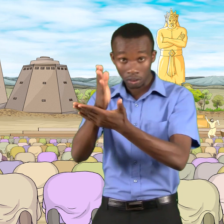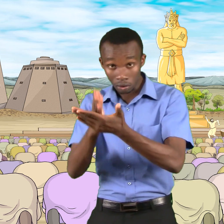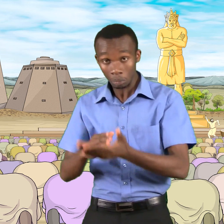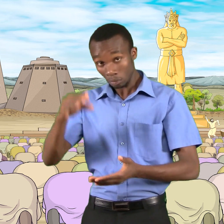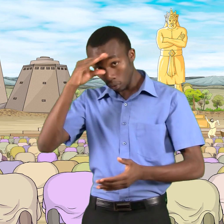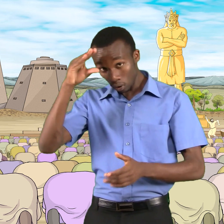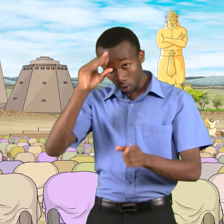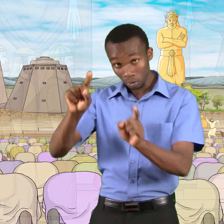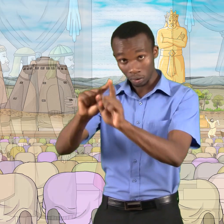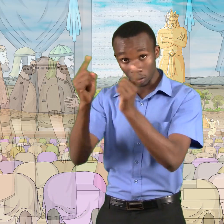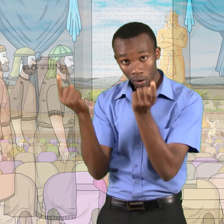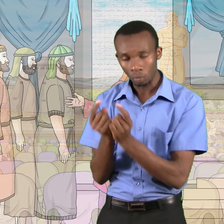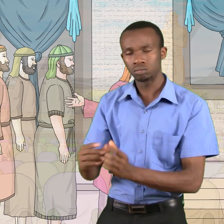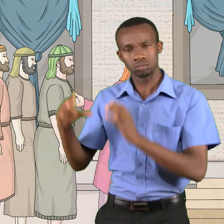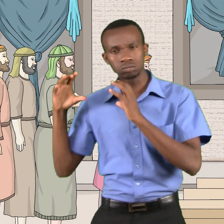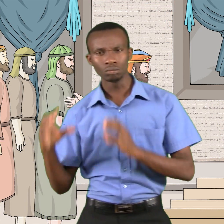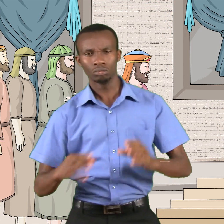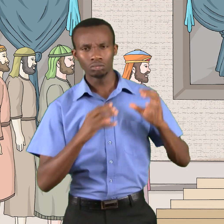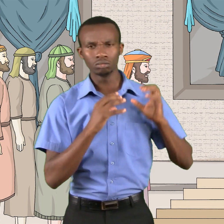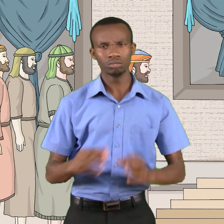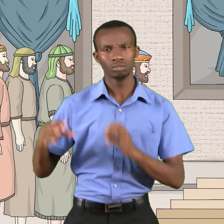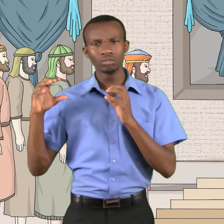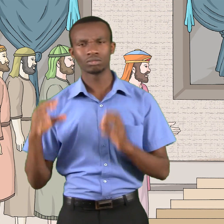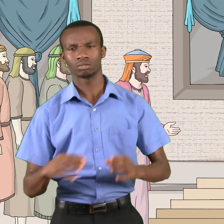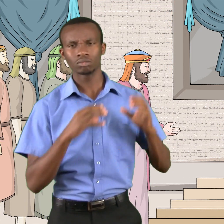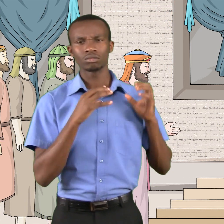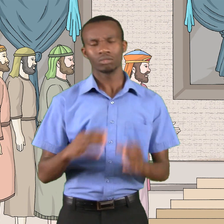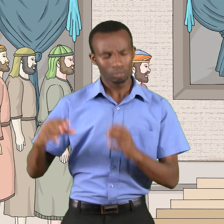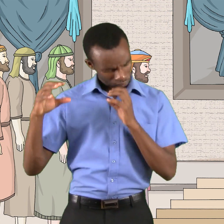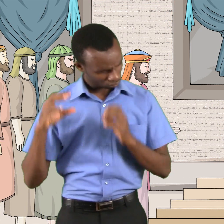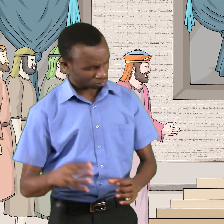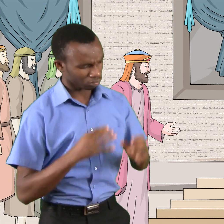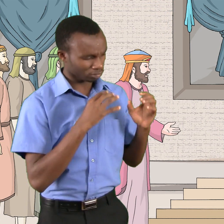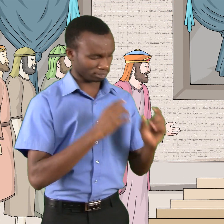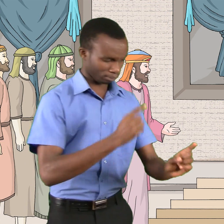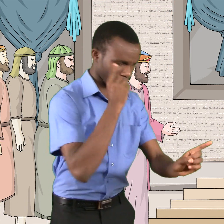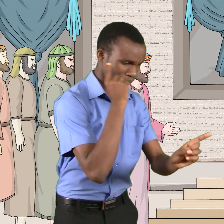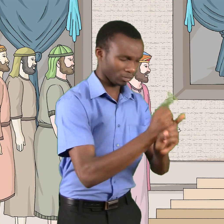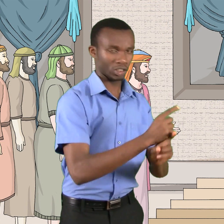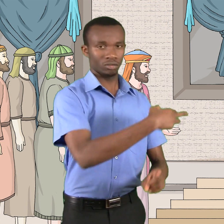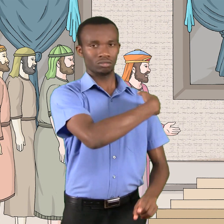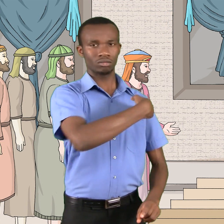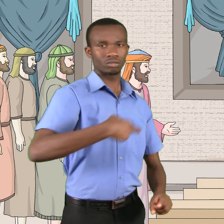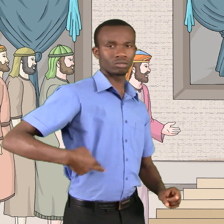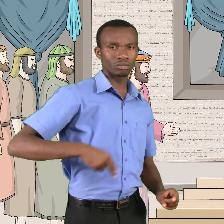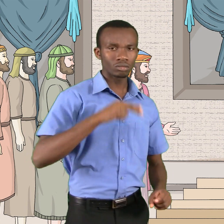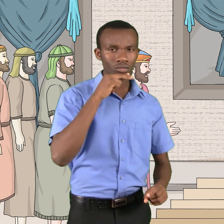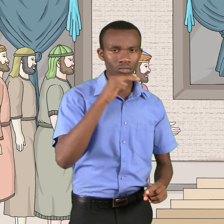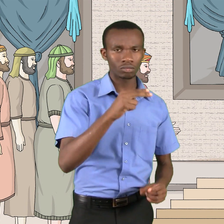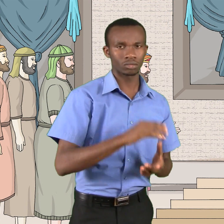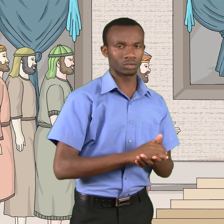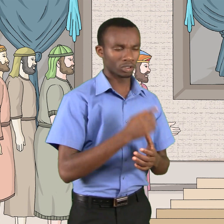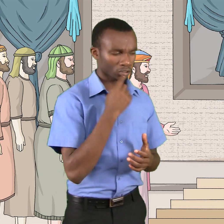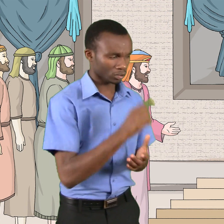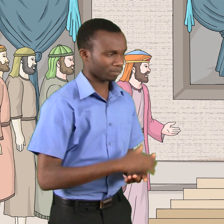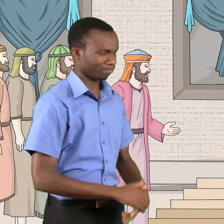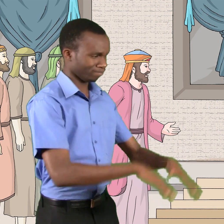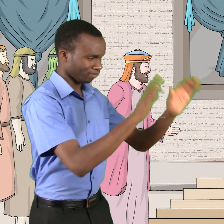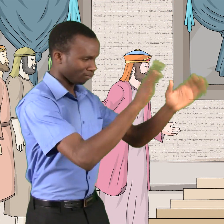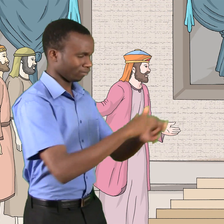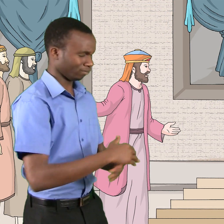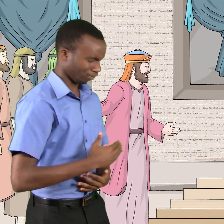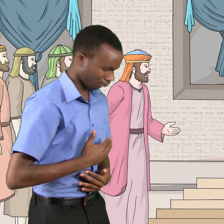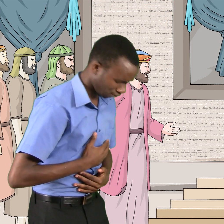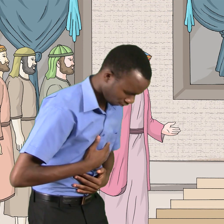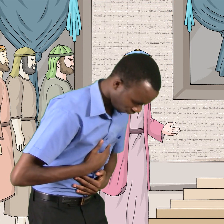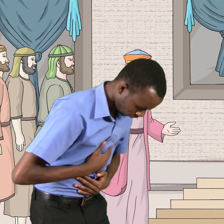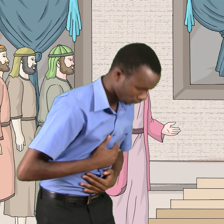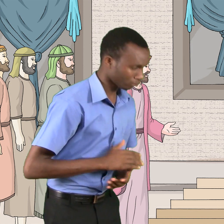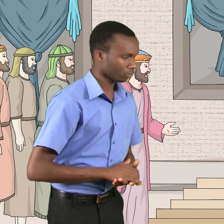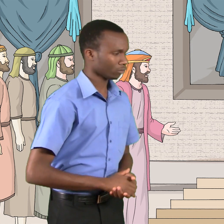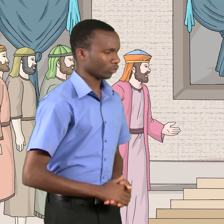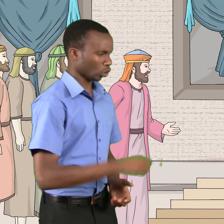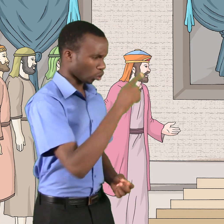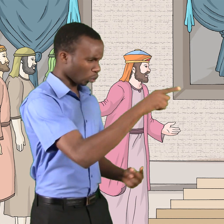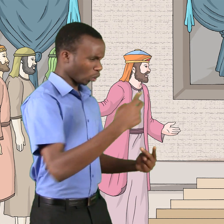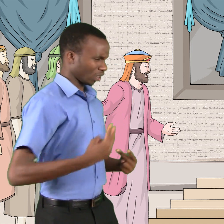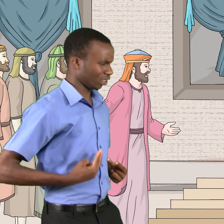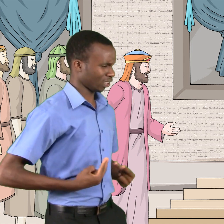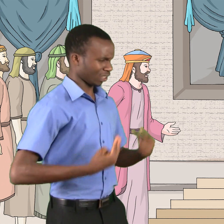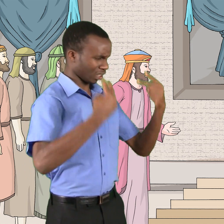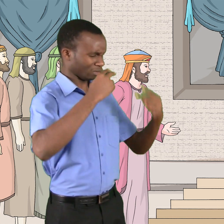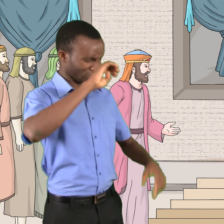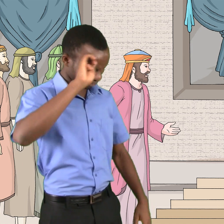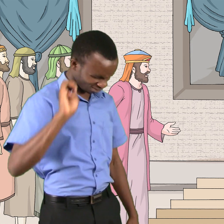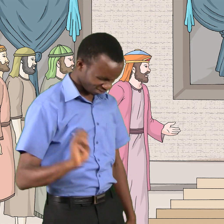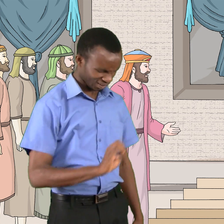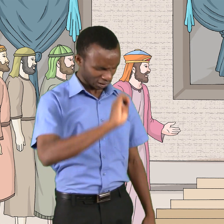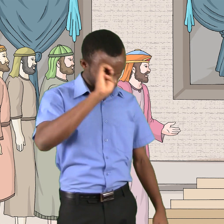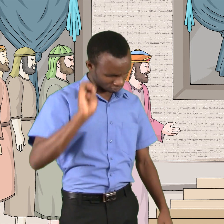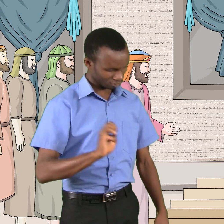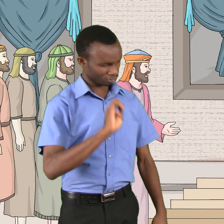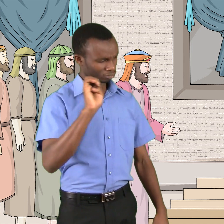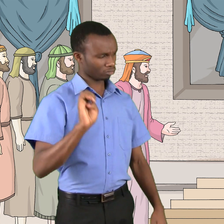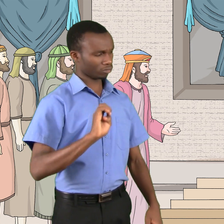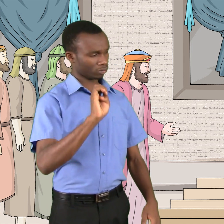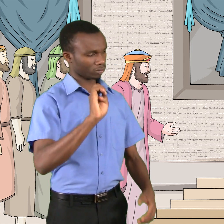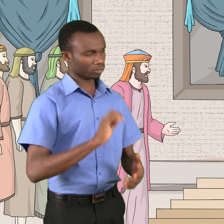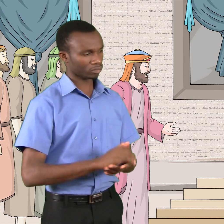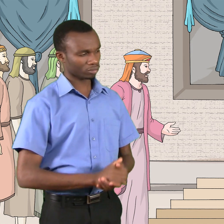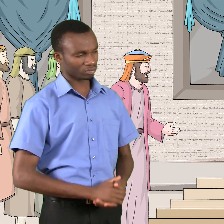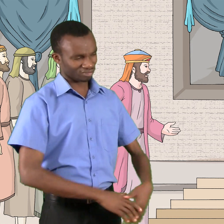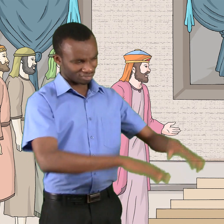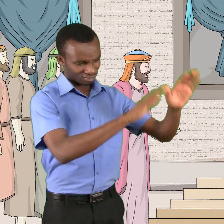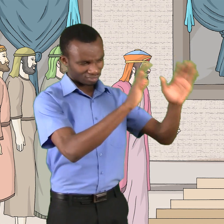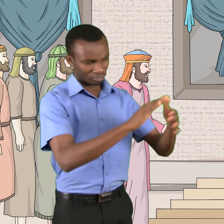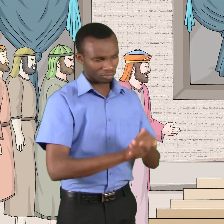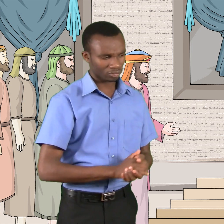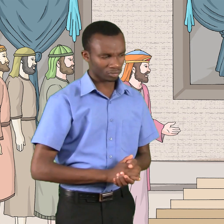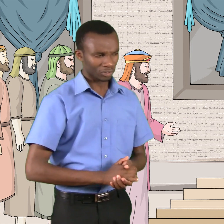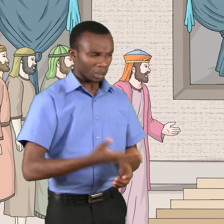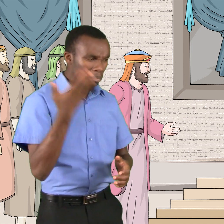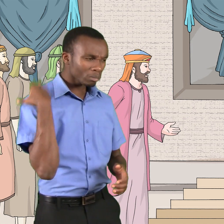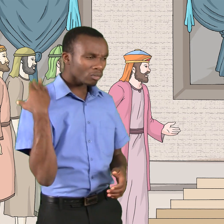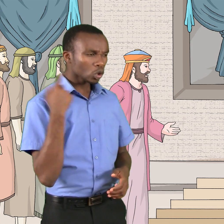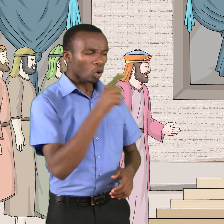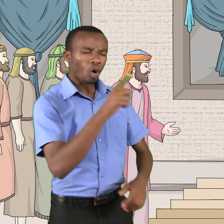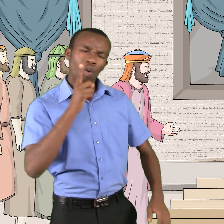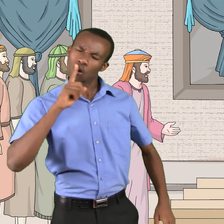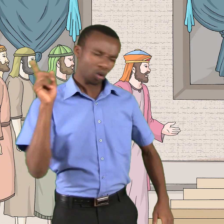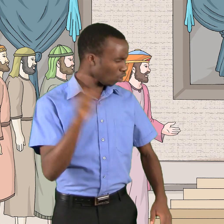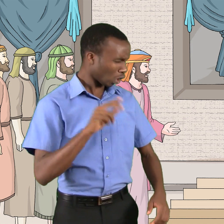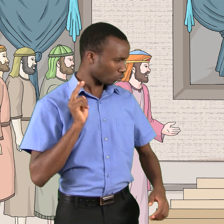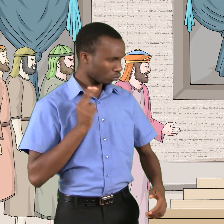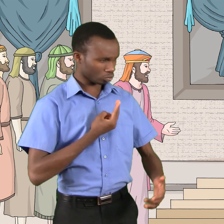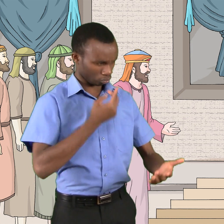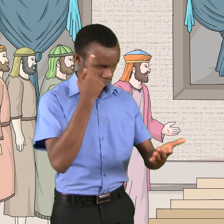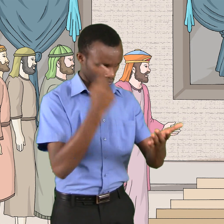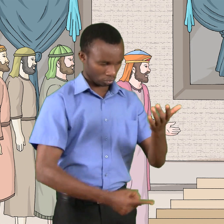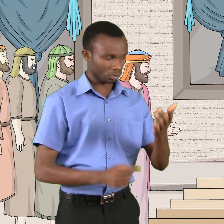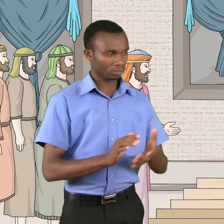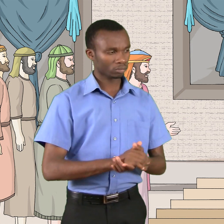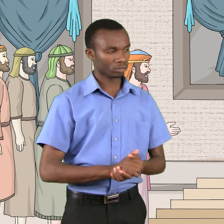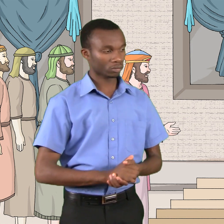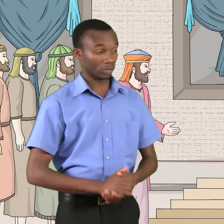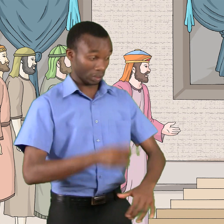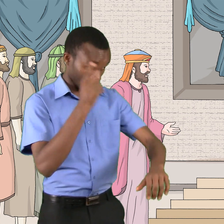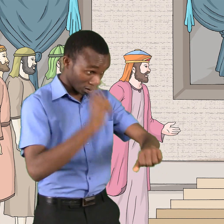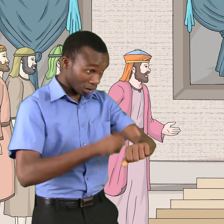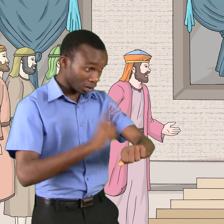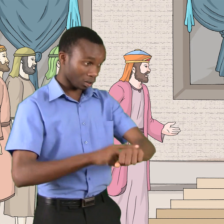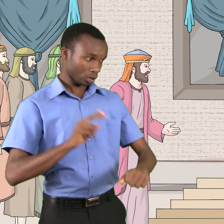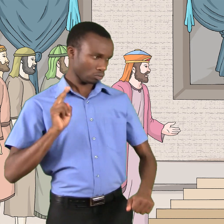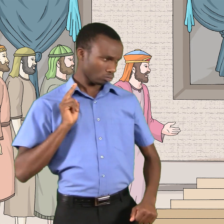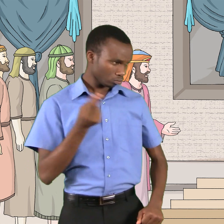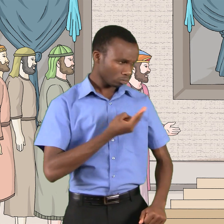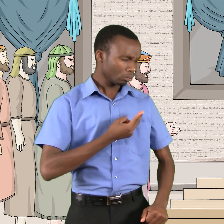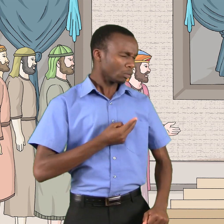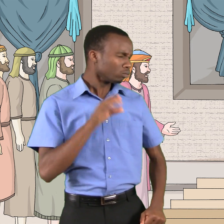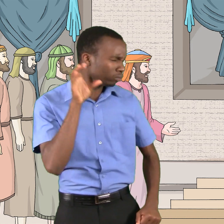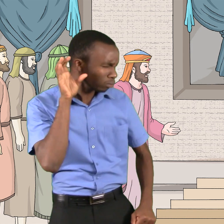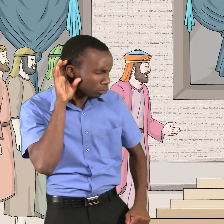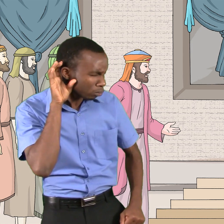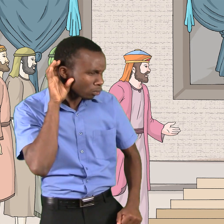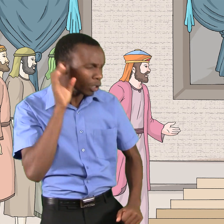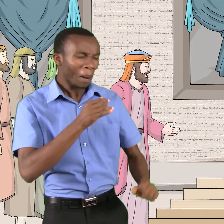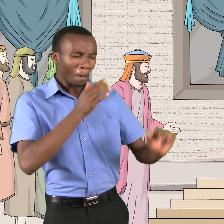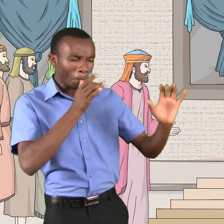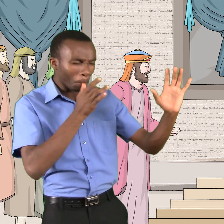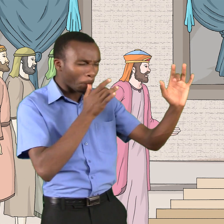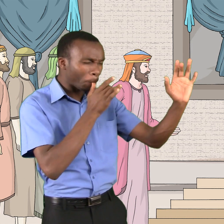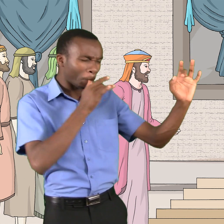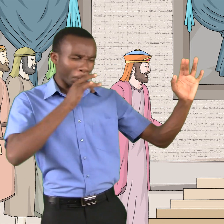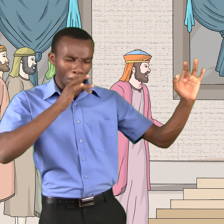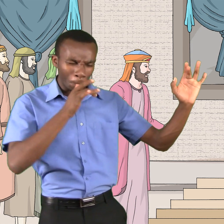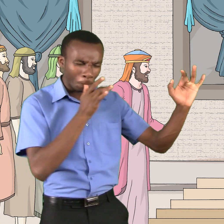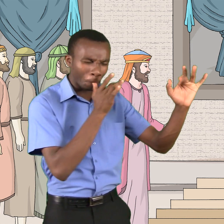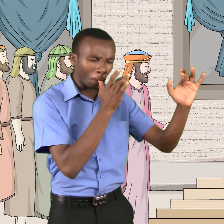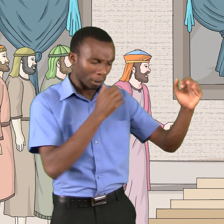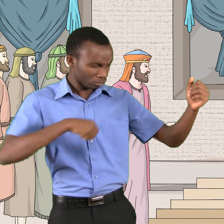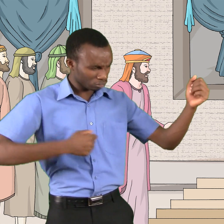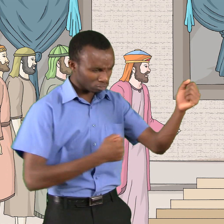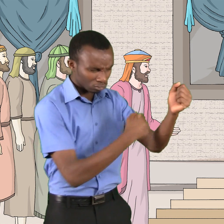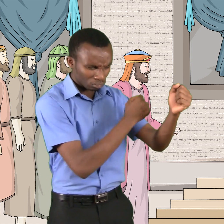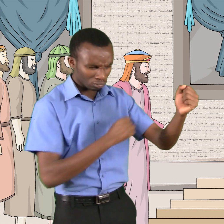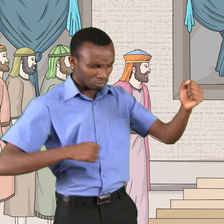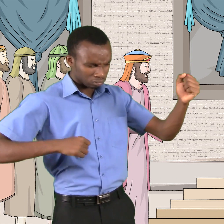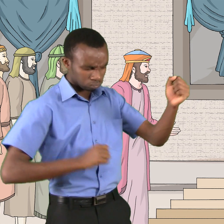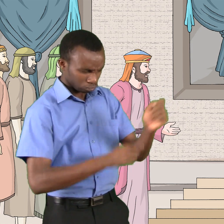At this time some astrologers came forward and maliciously accused the Jews, saying to King Nebuchadnezzar, “O king, may you live forever!